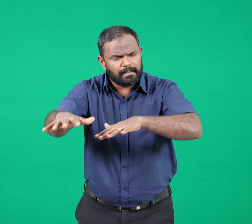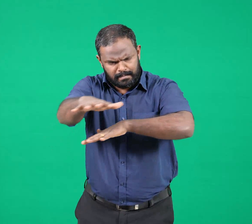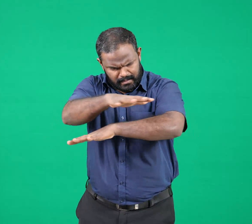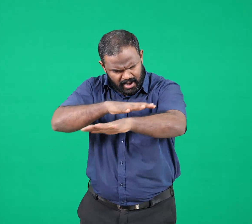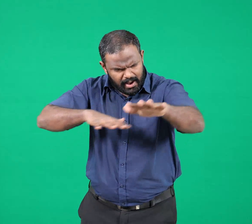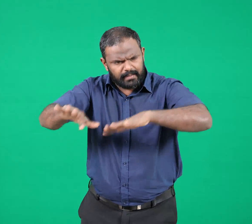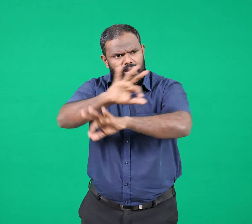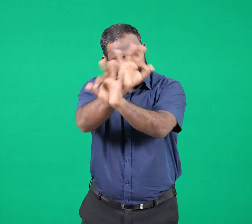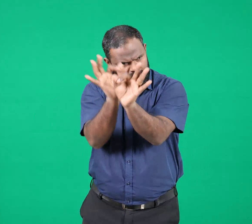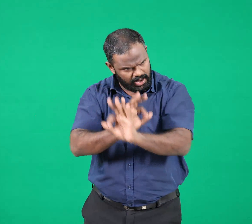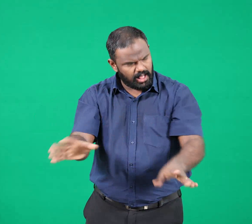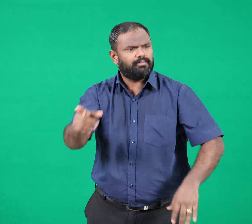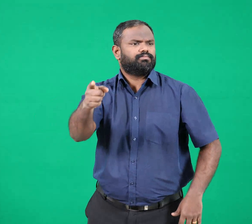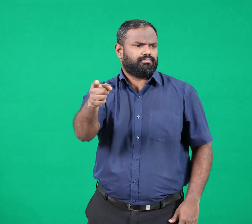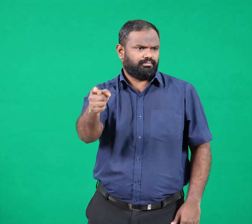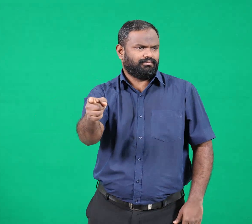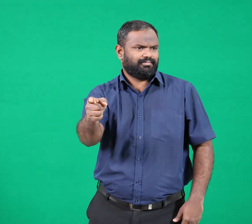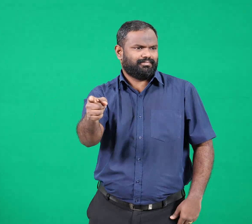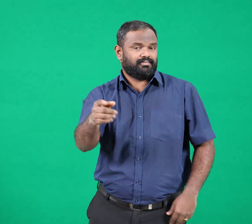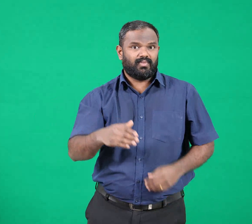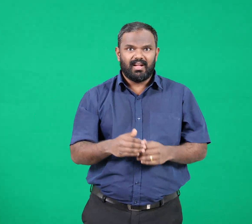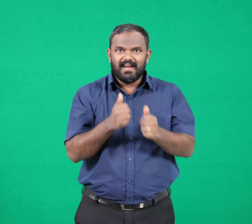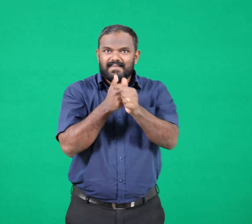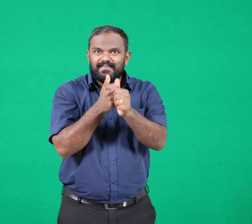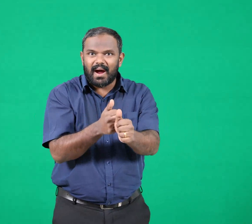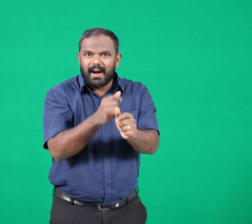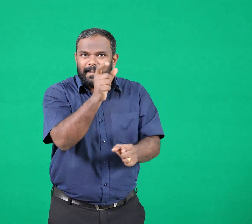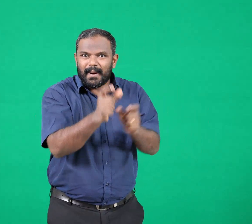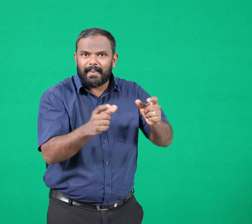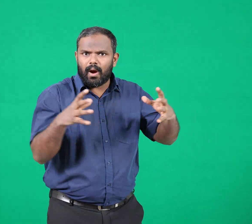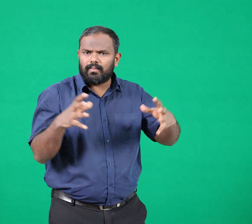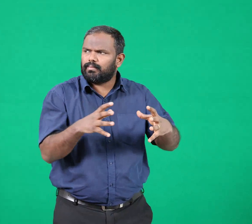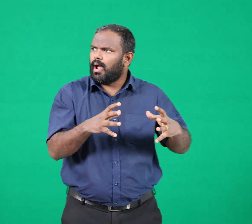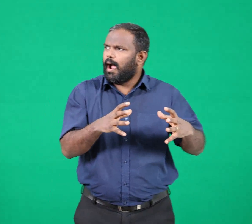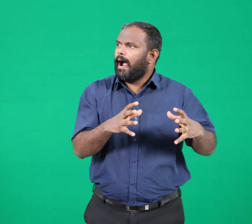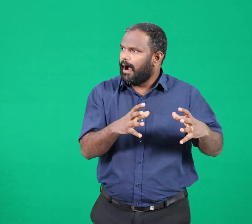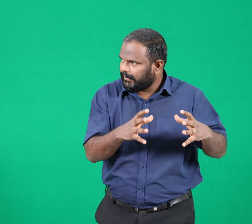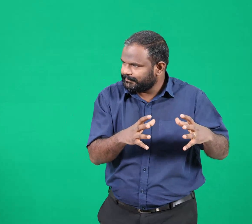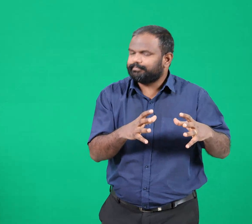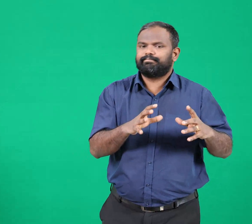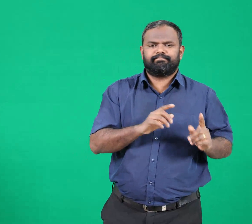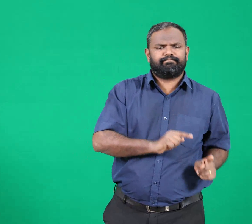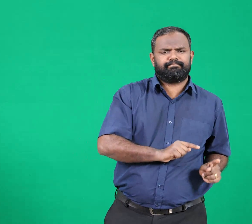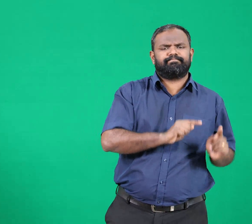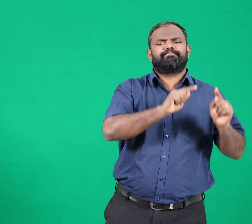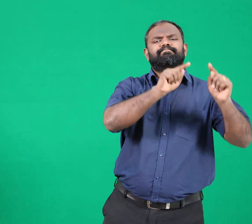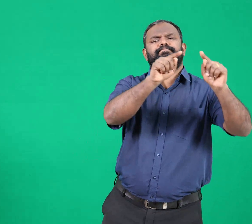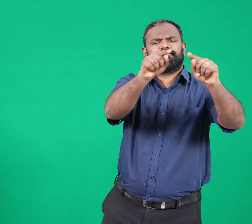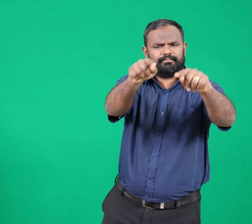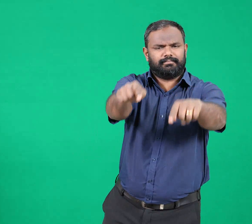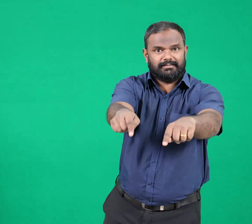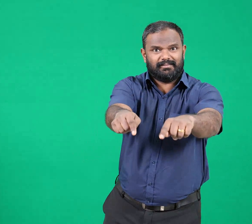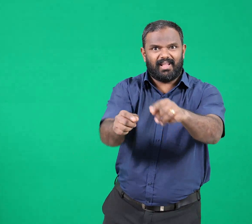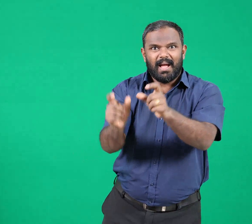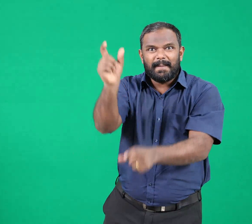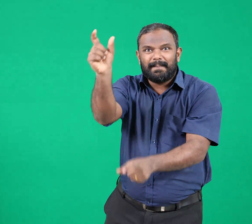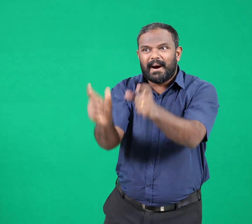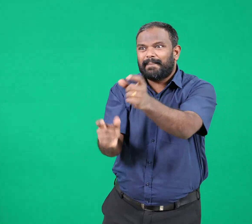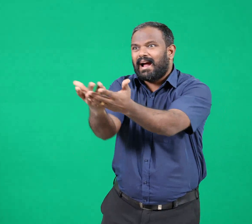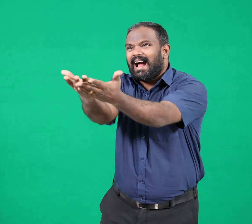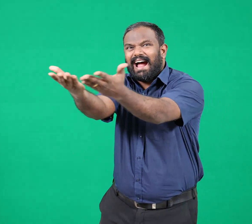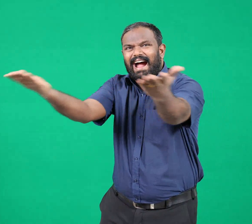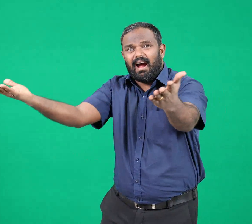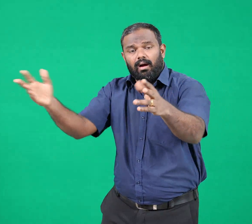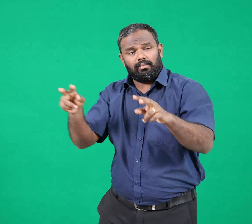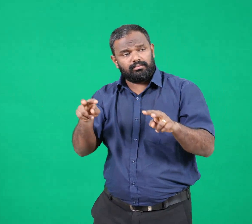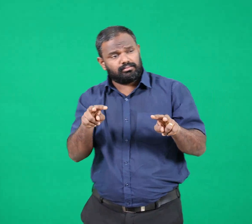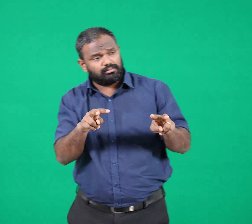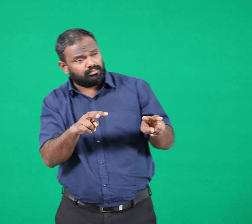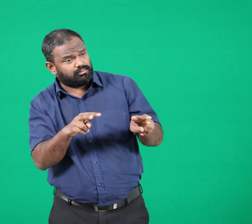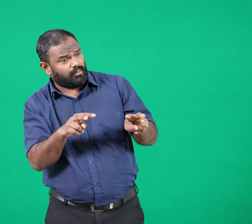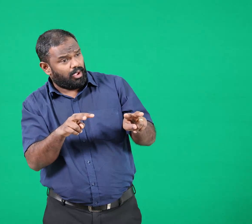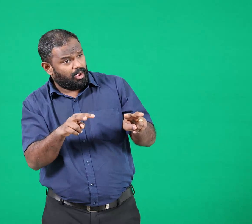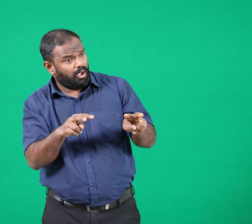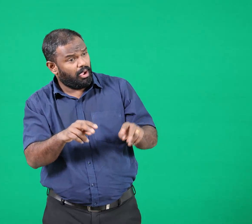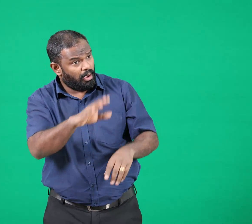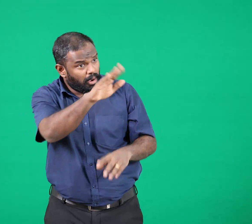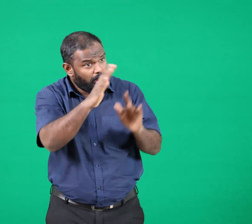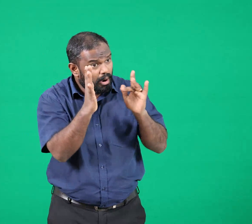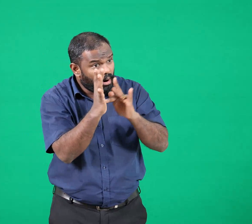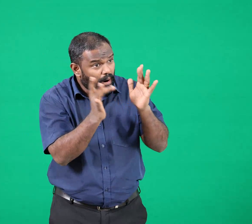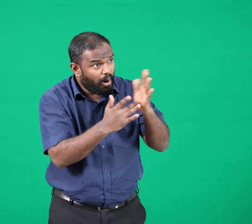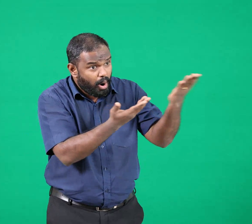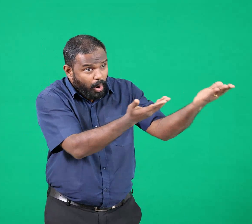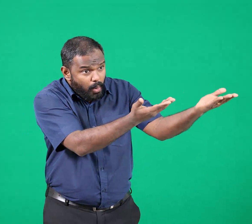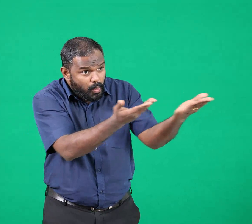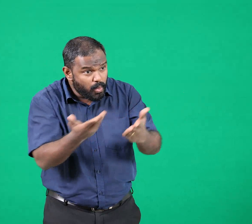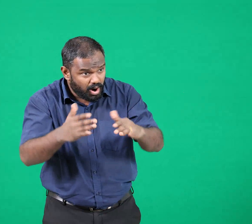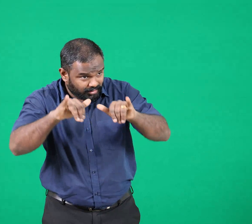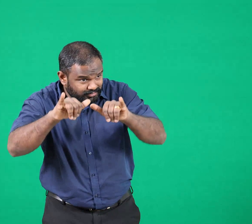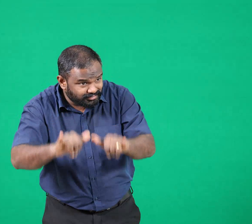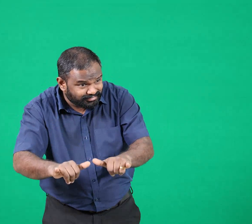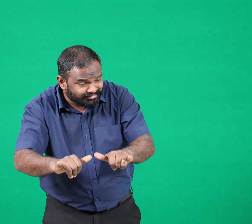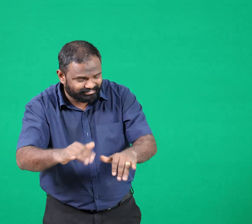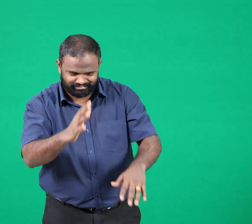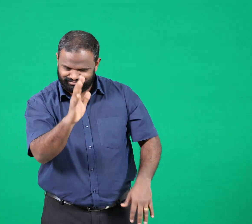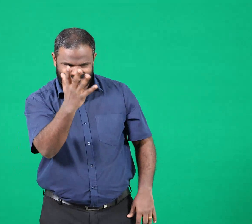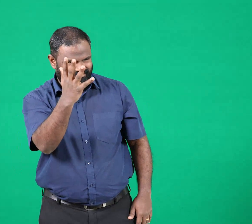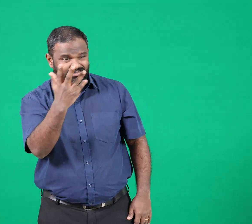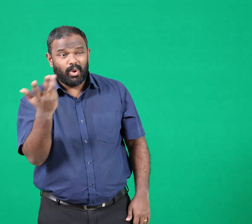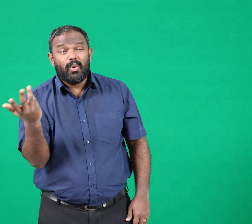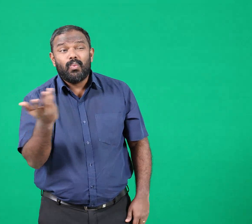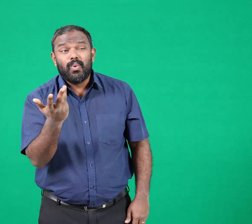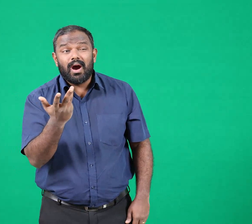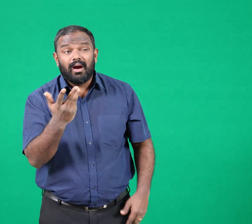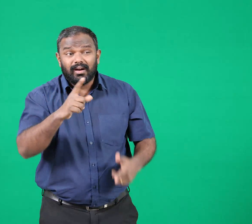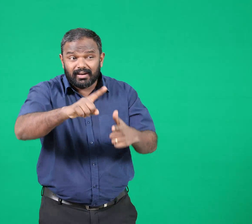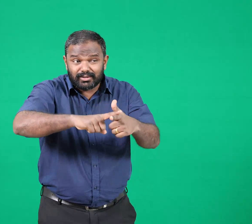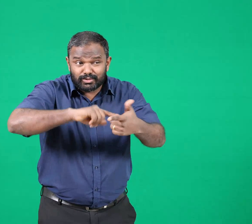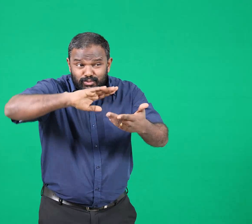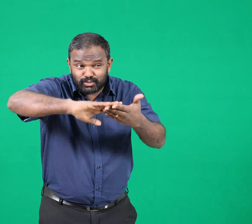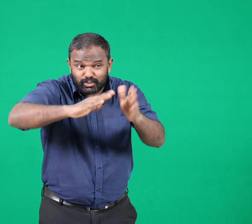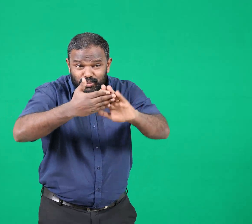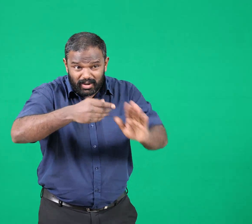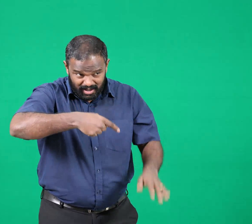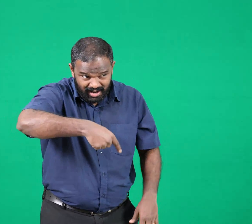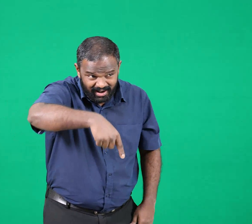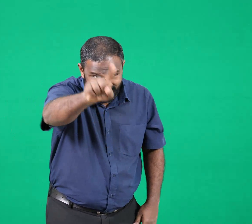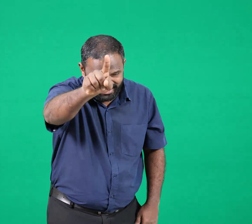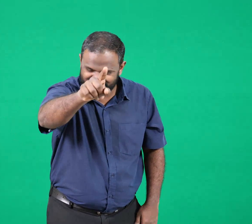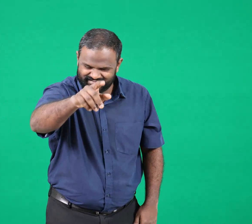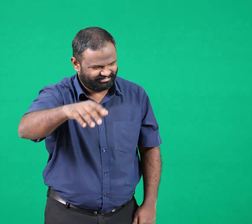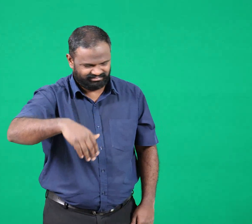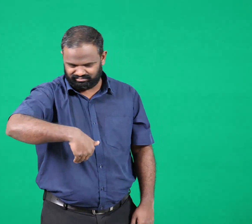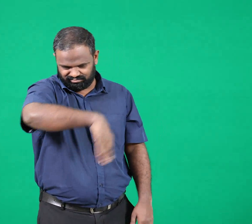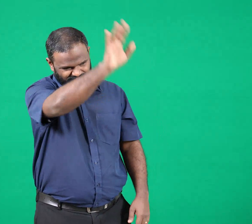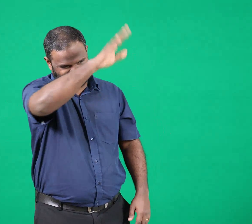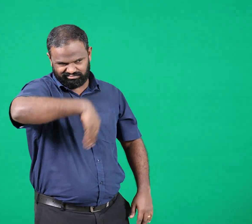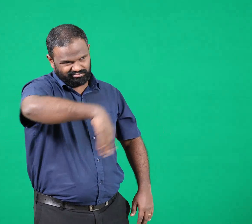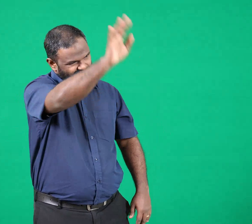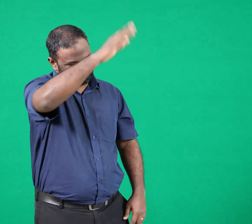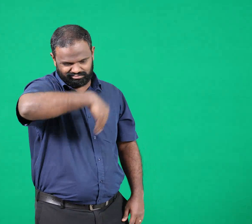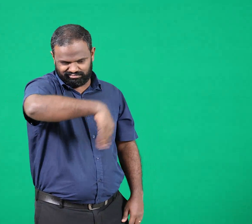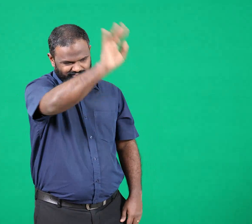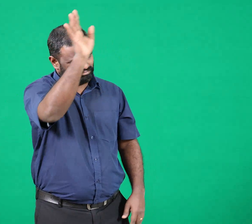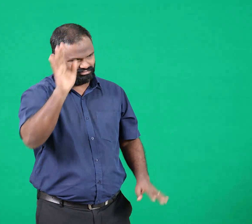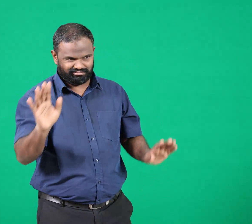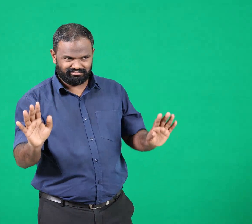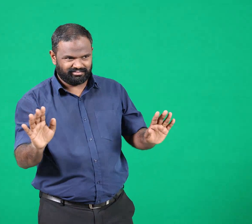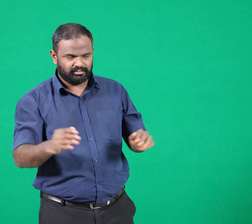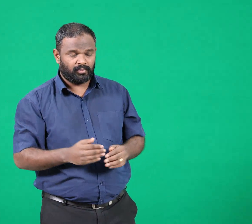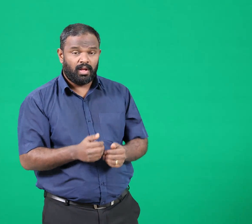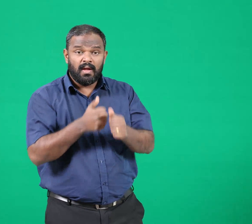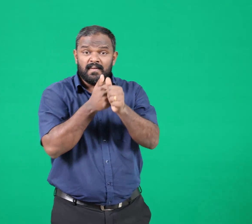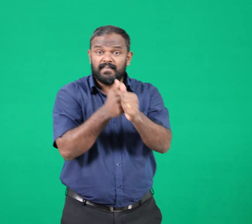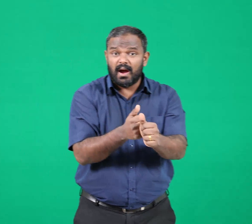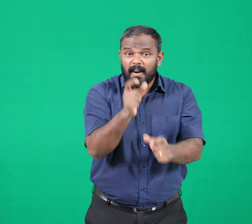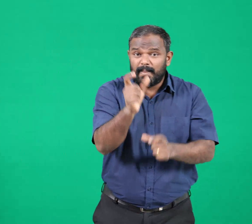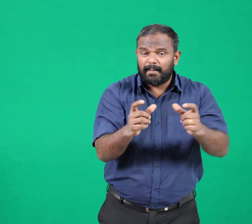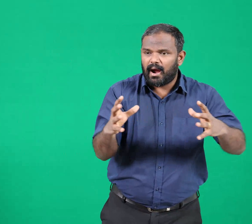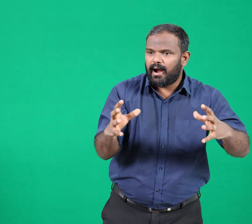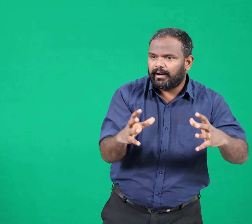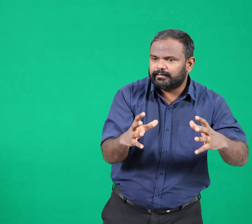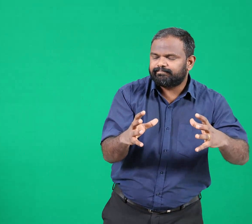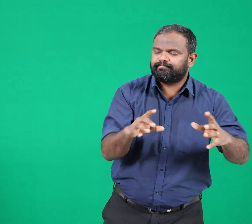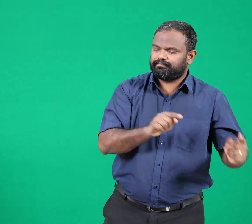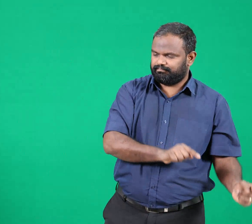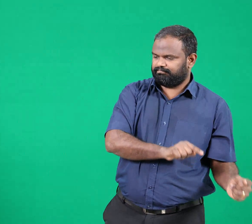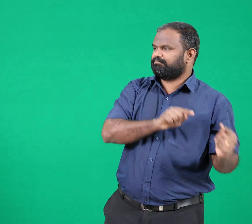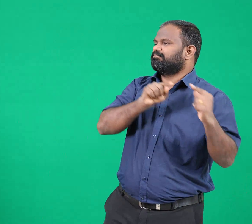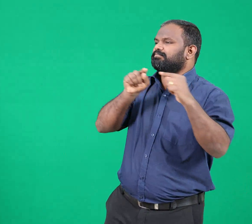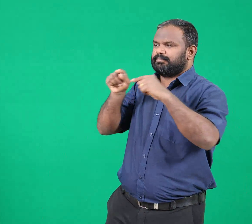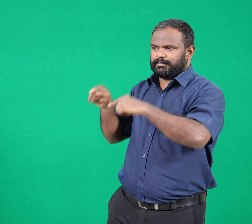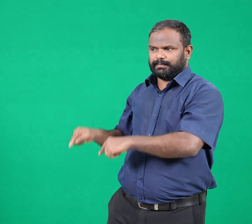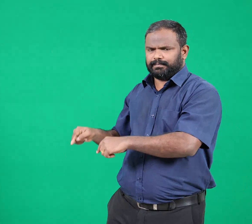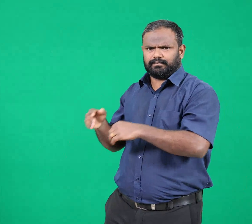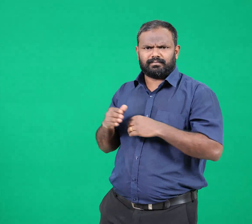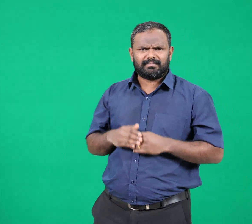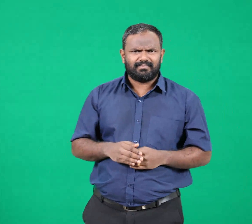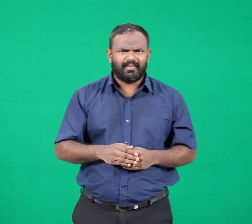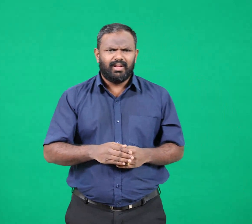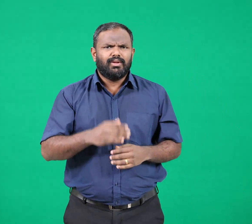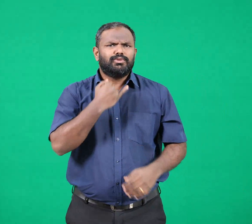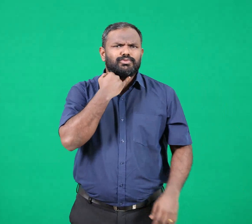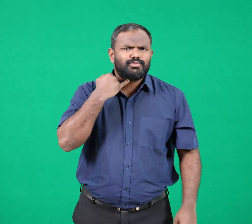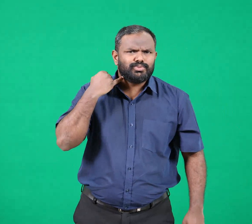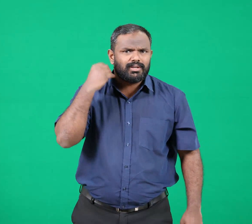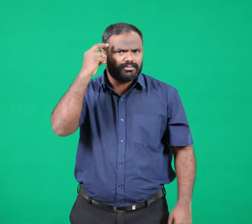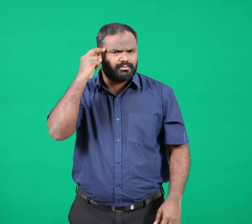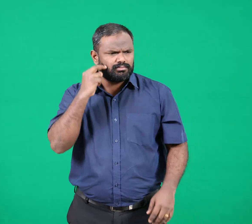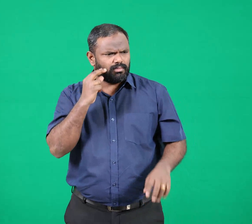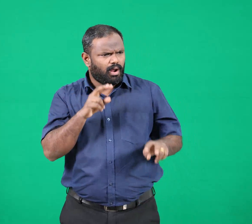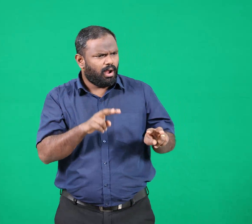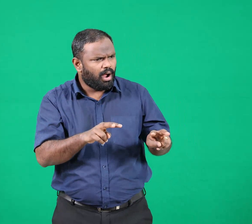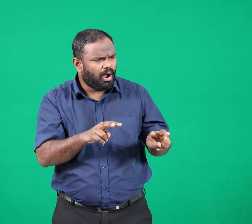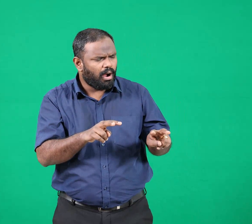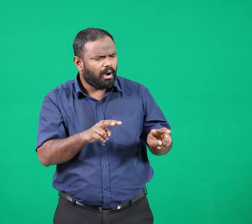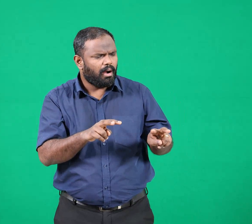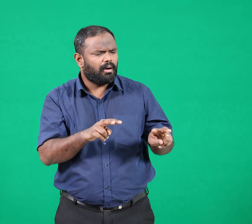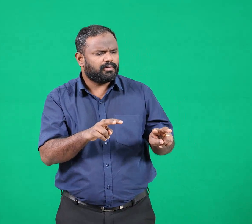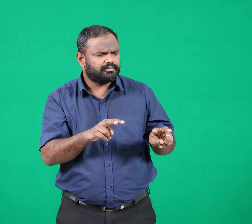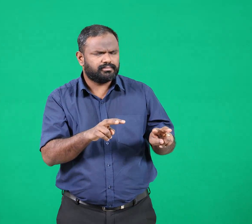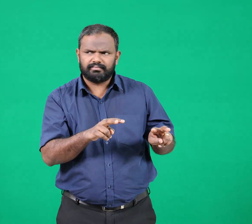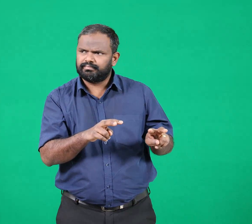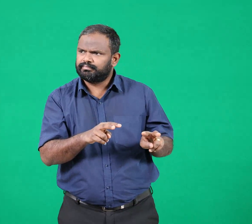But the people there refused to welcome Him, because He was heading for Jerusalem.